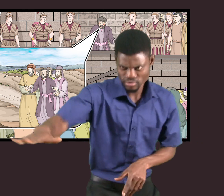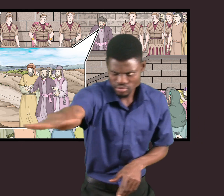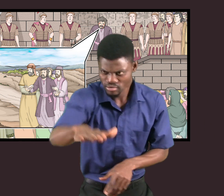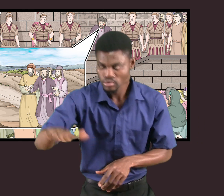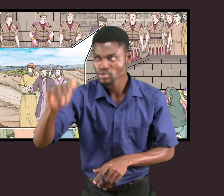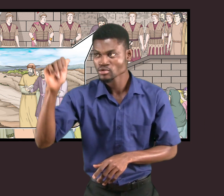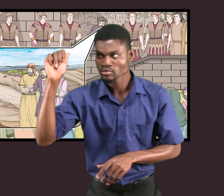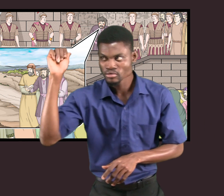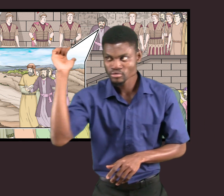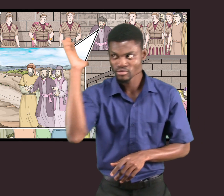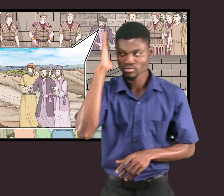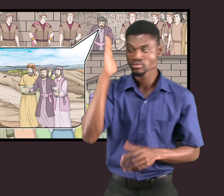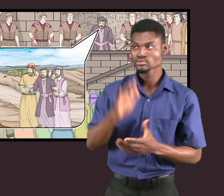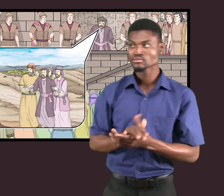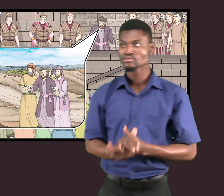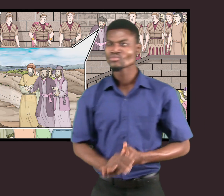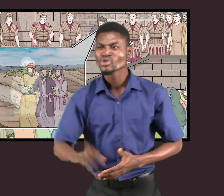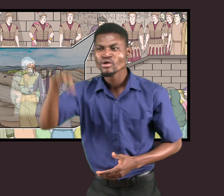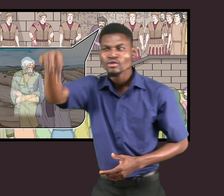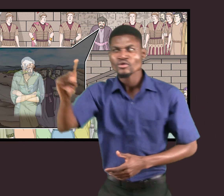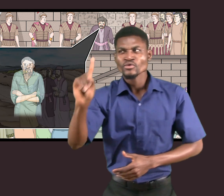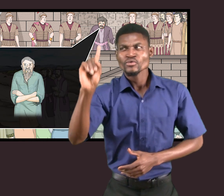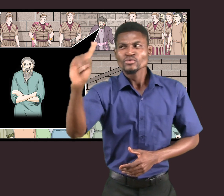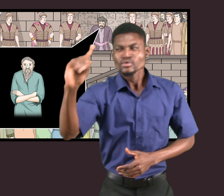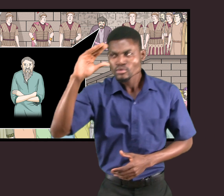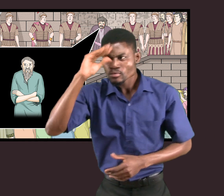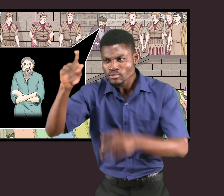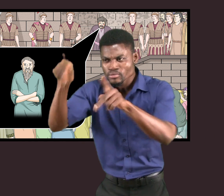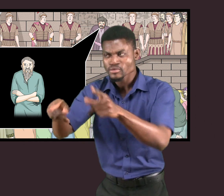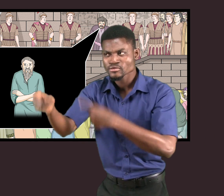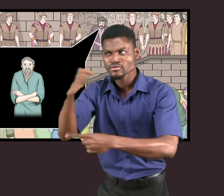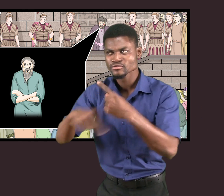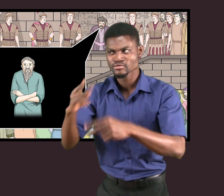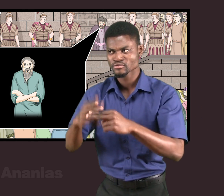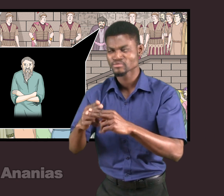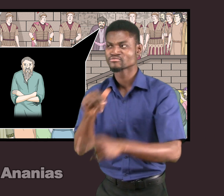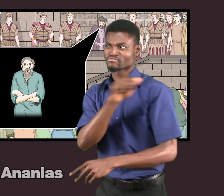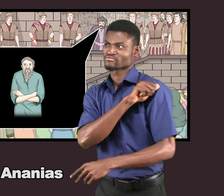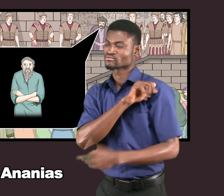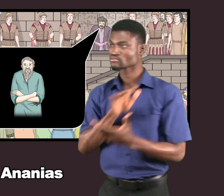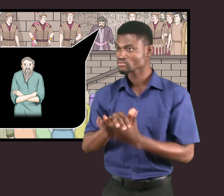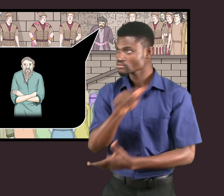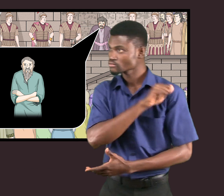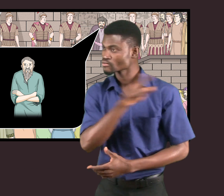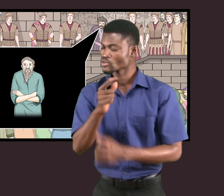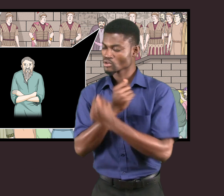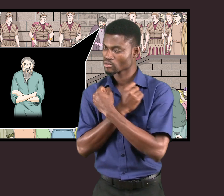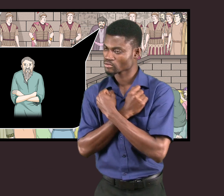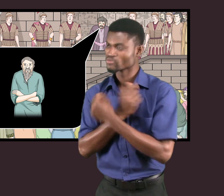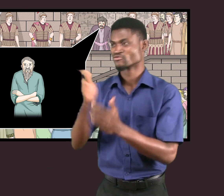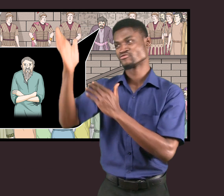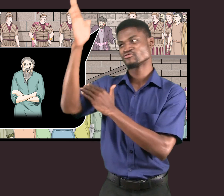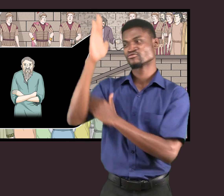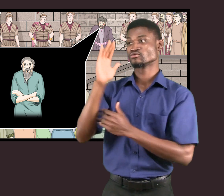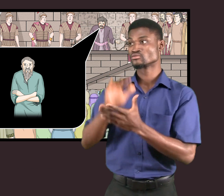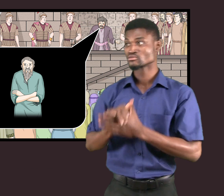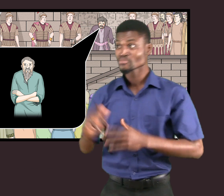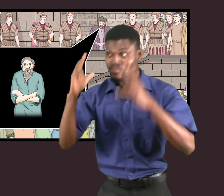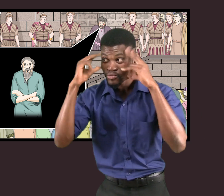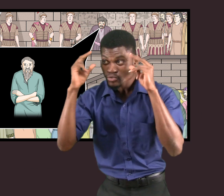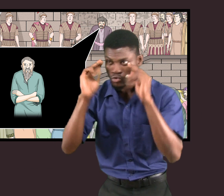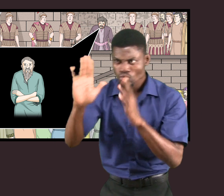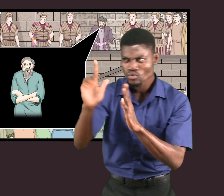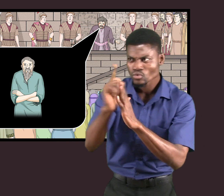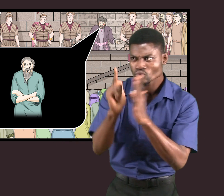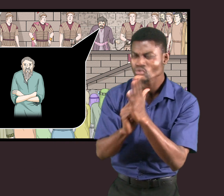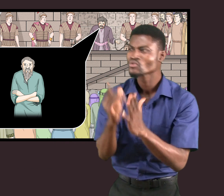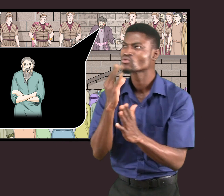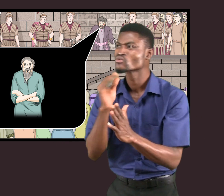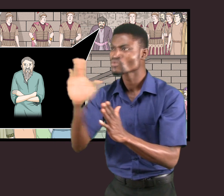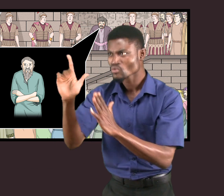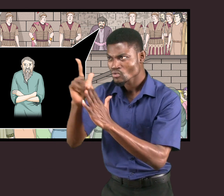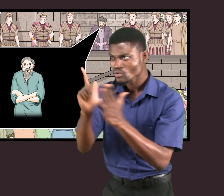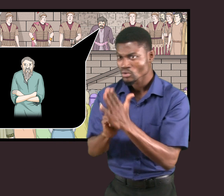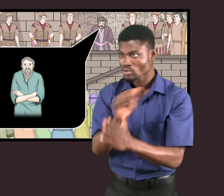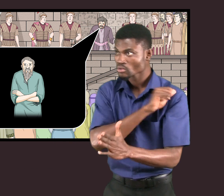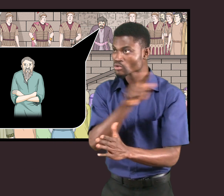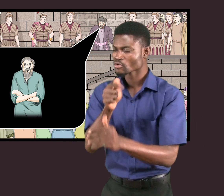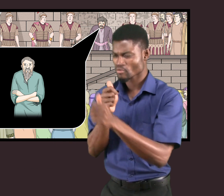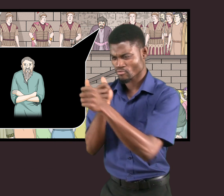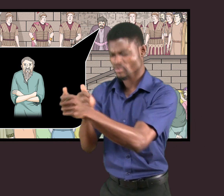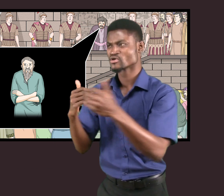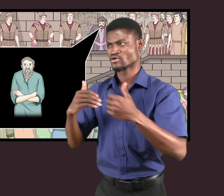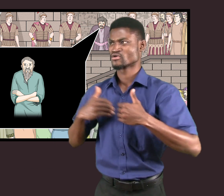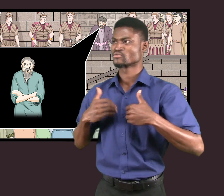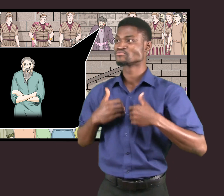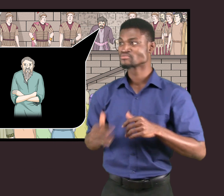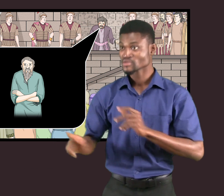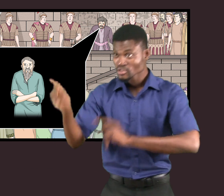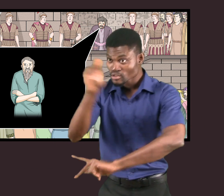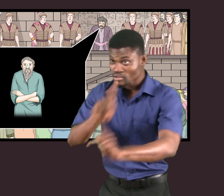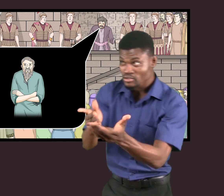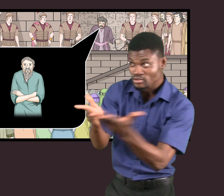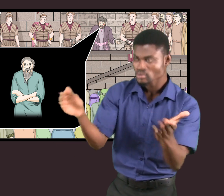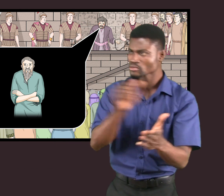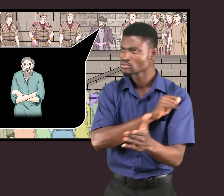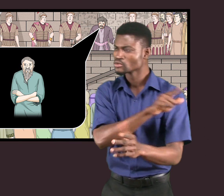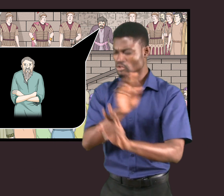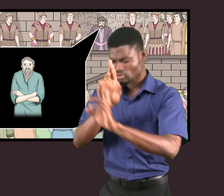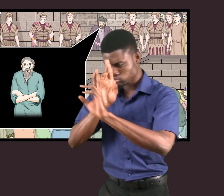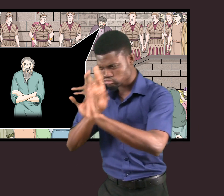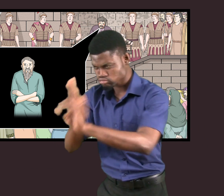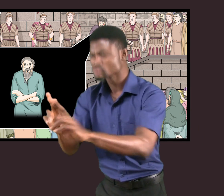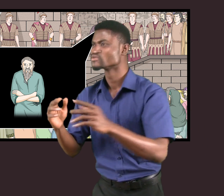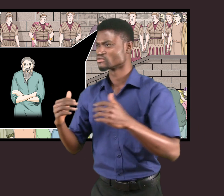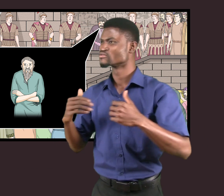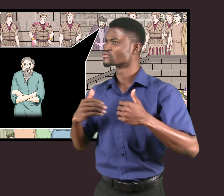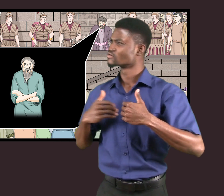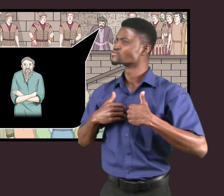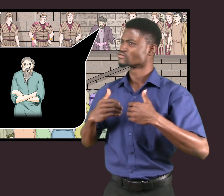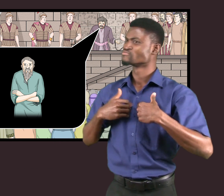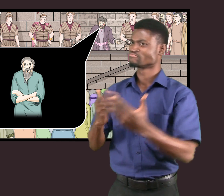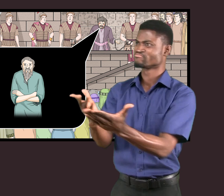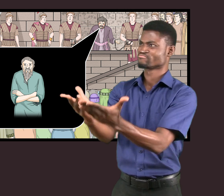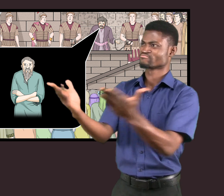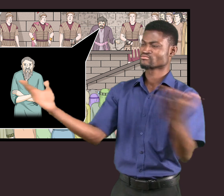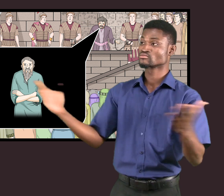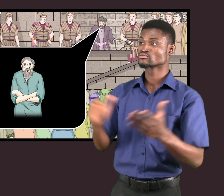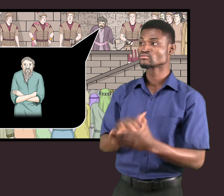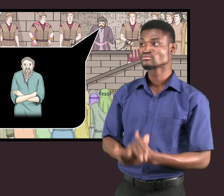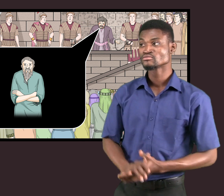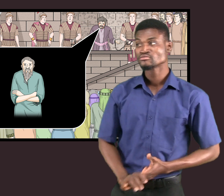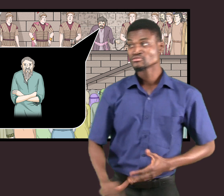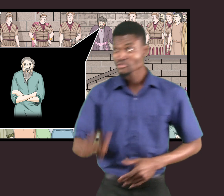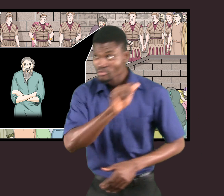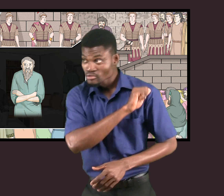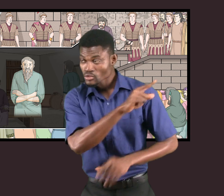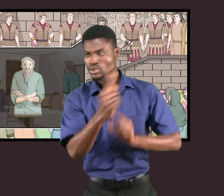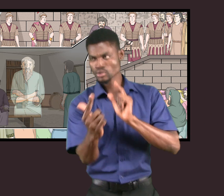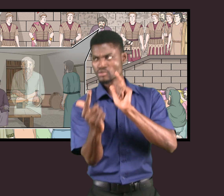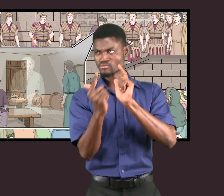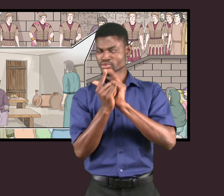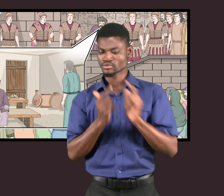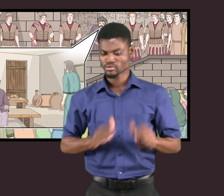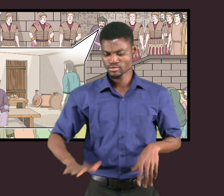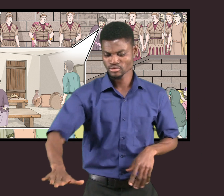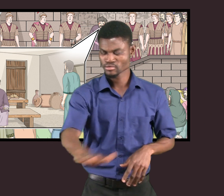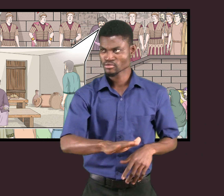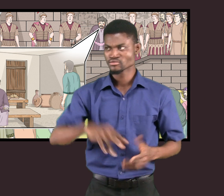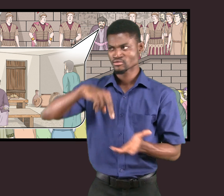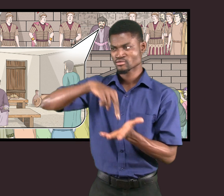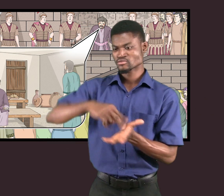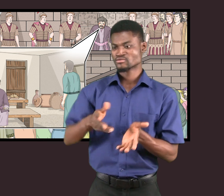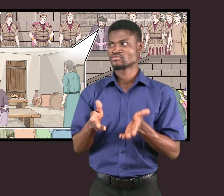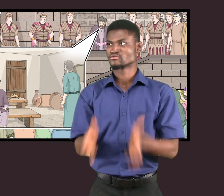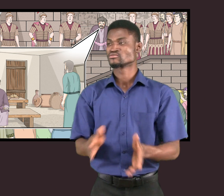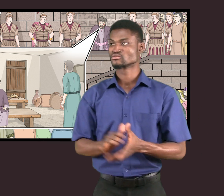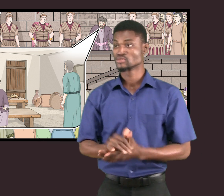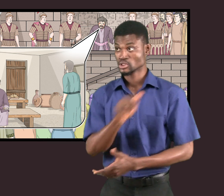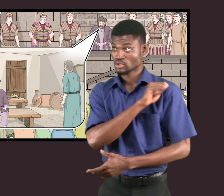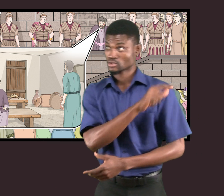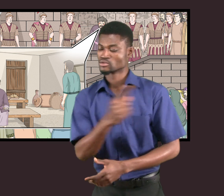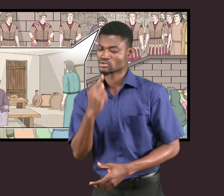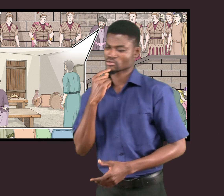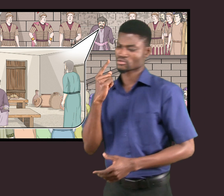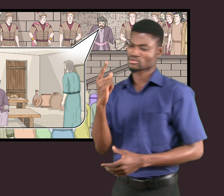There a man named Ananias, a devout observer of the law who was highly regarded by all the Jews living there, came and stood beside me.